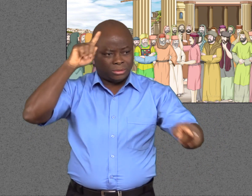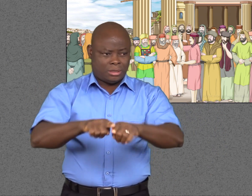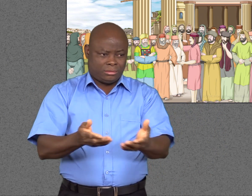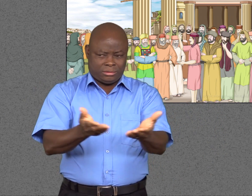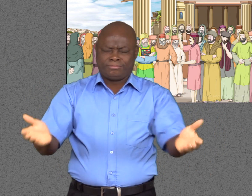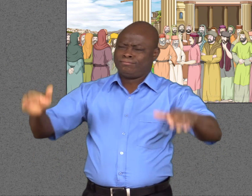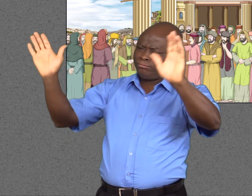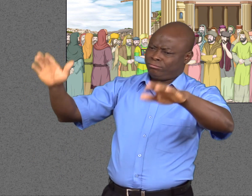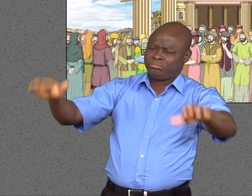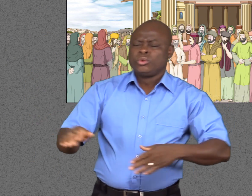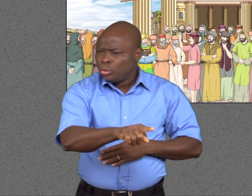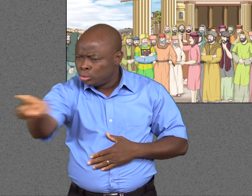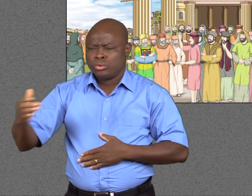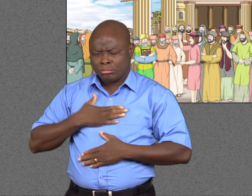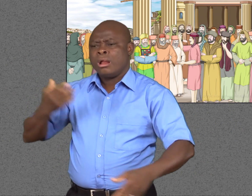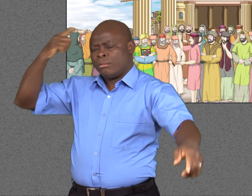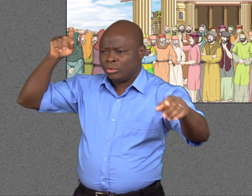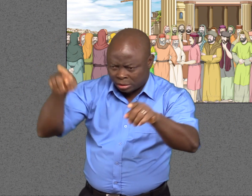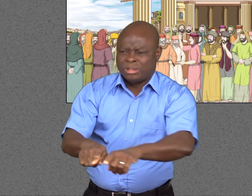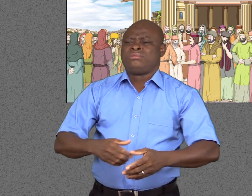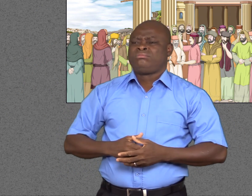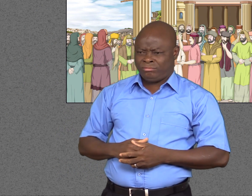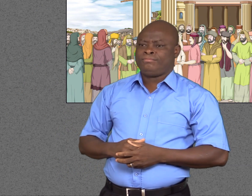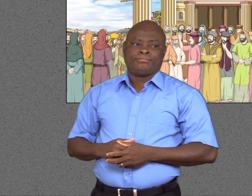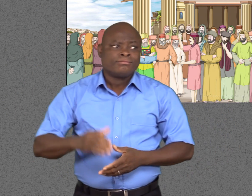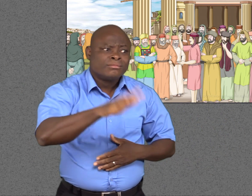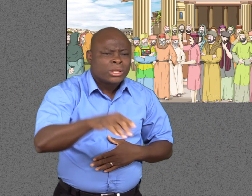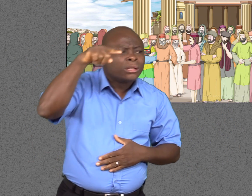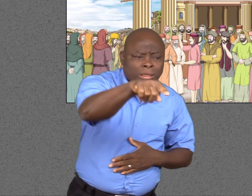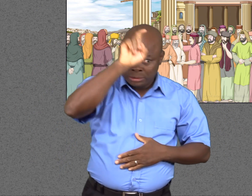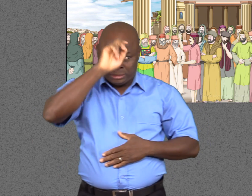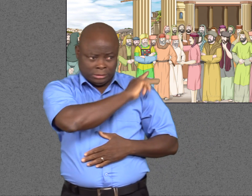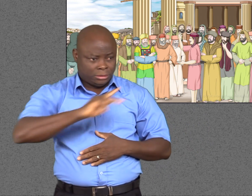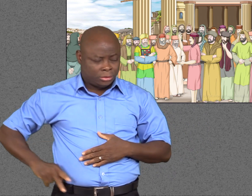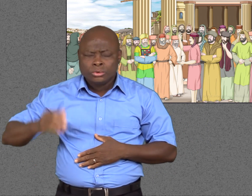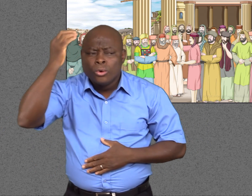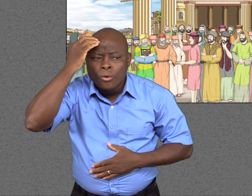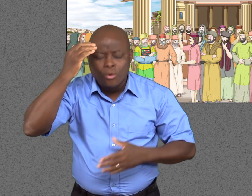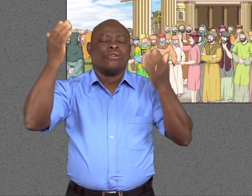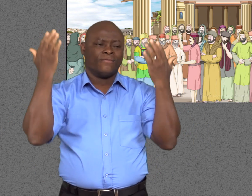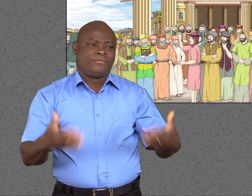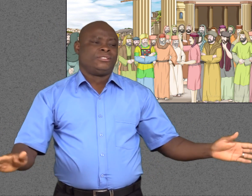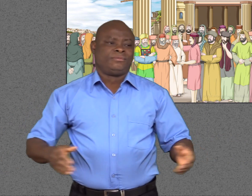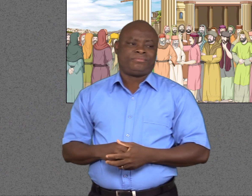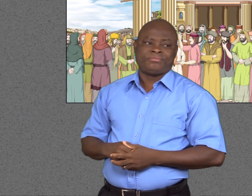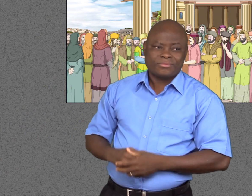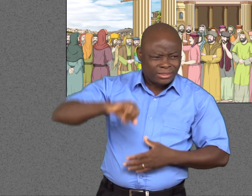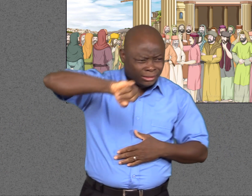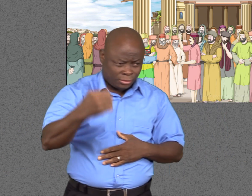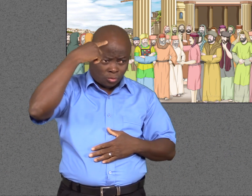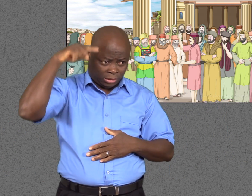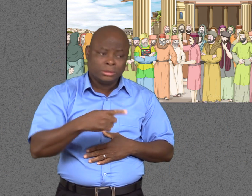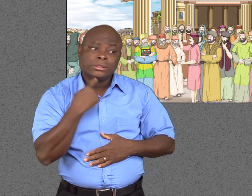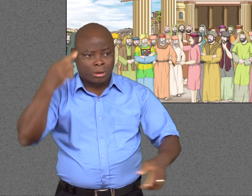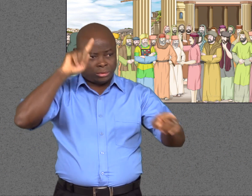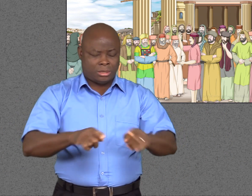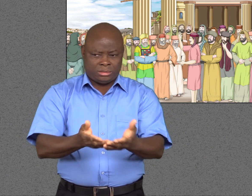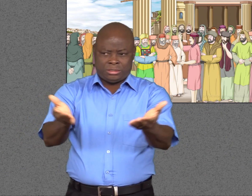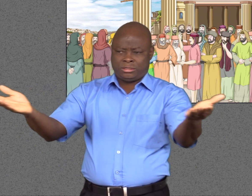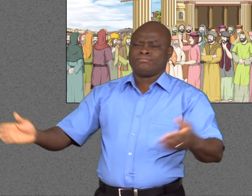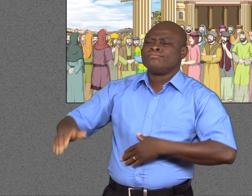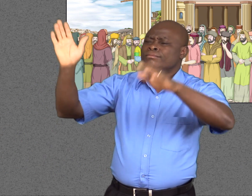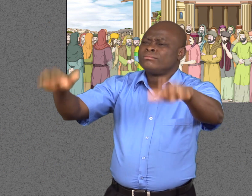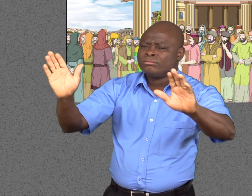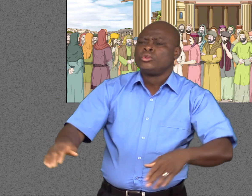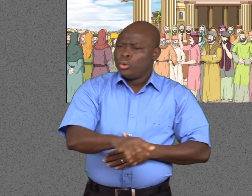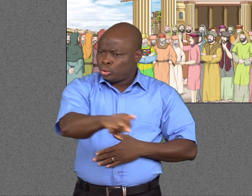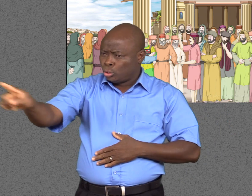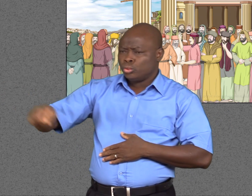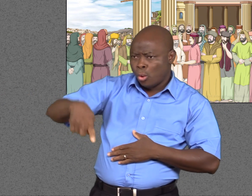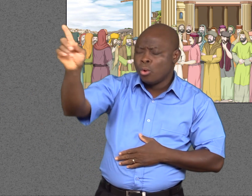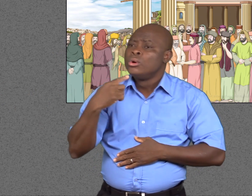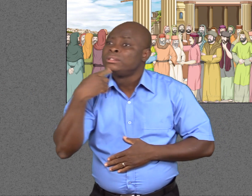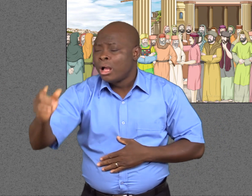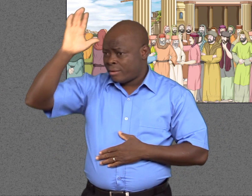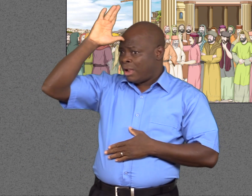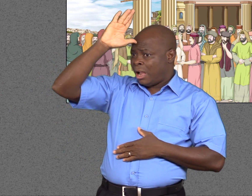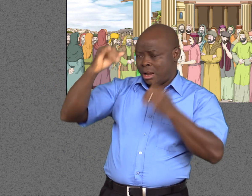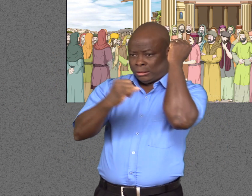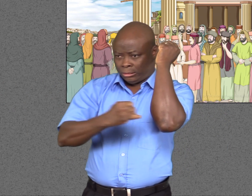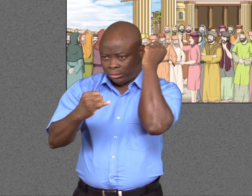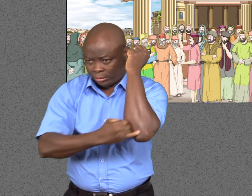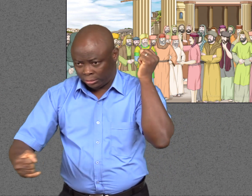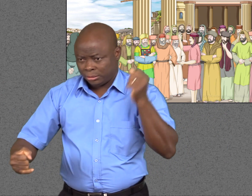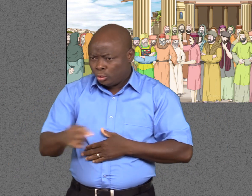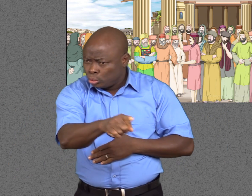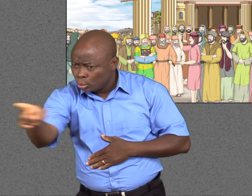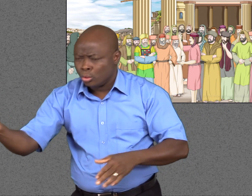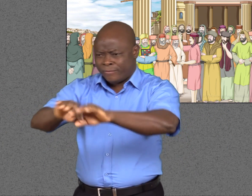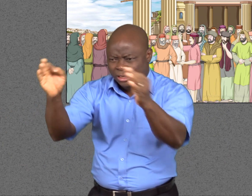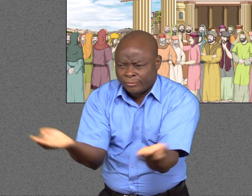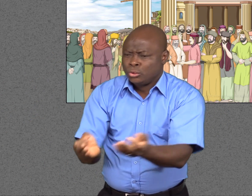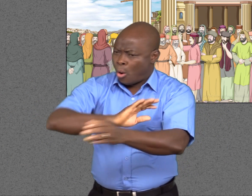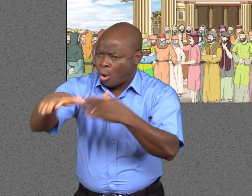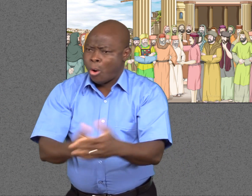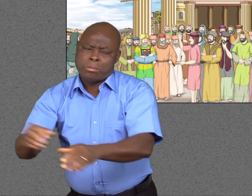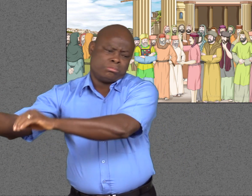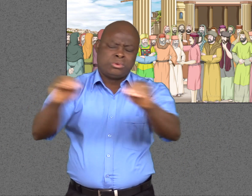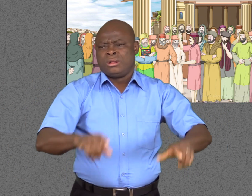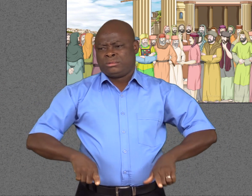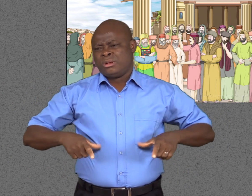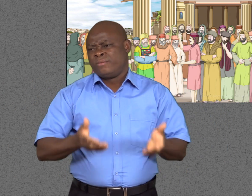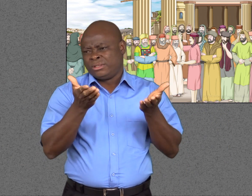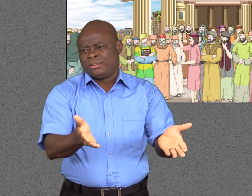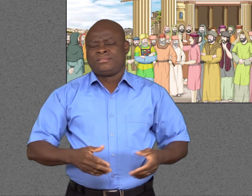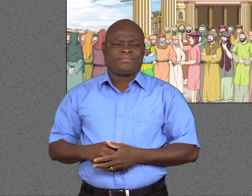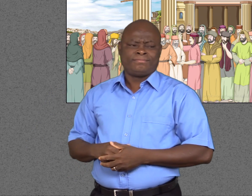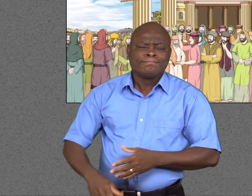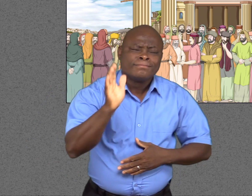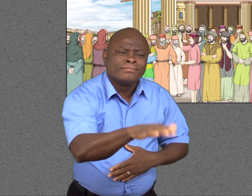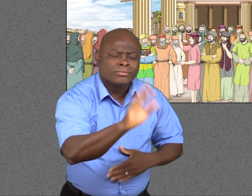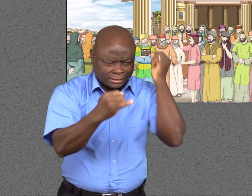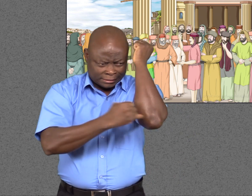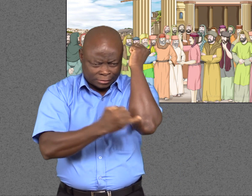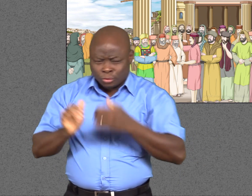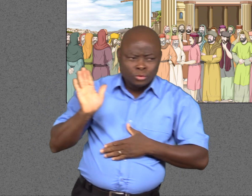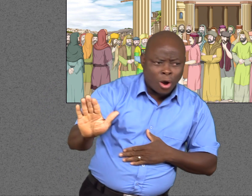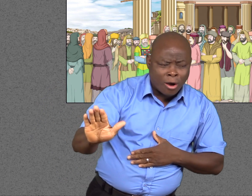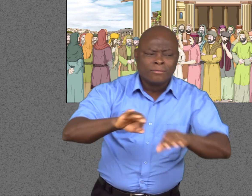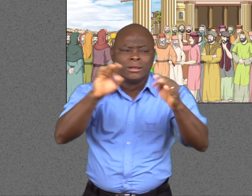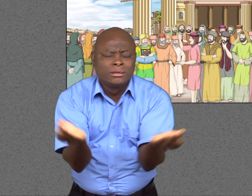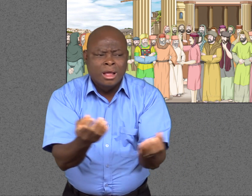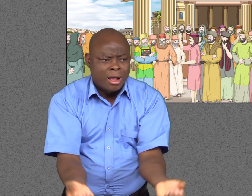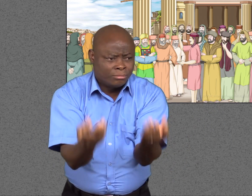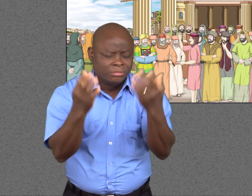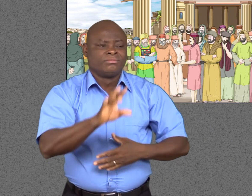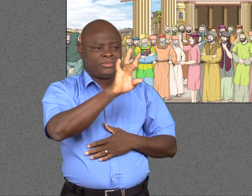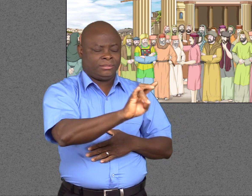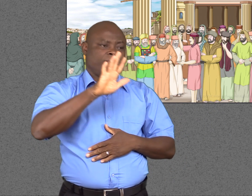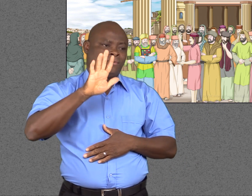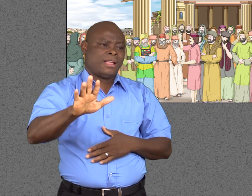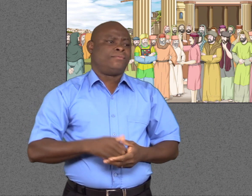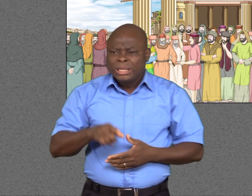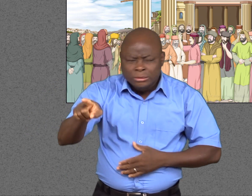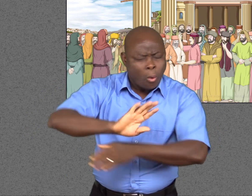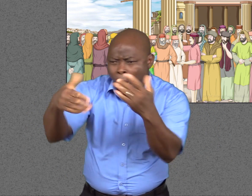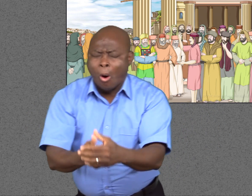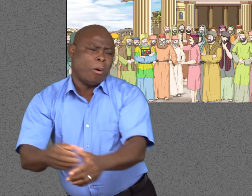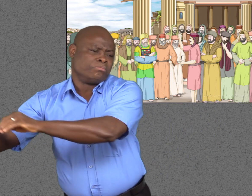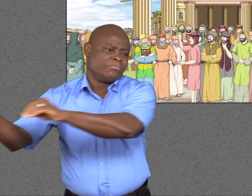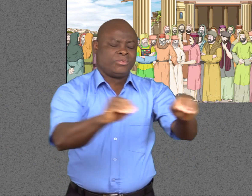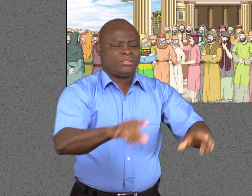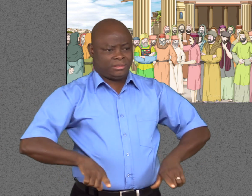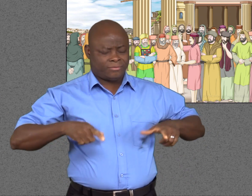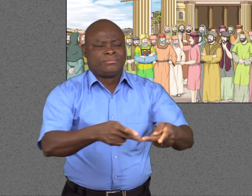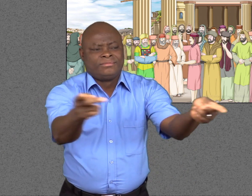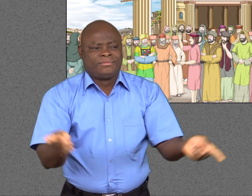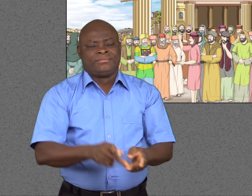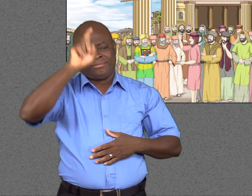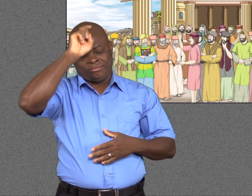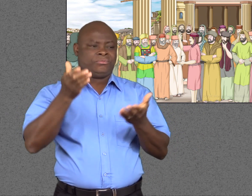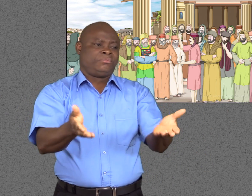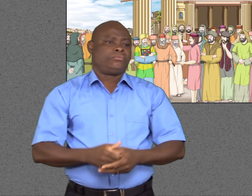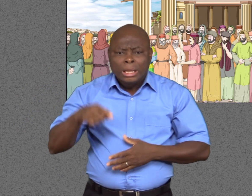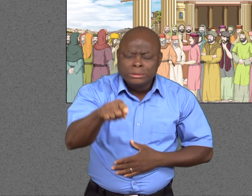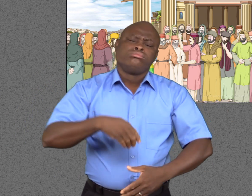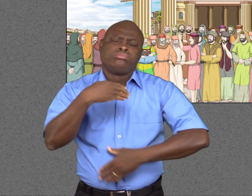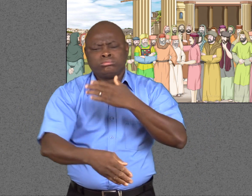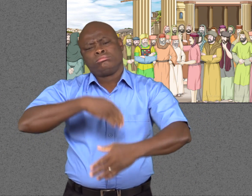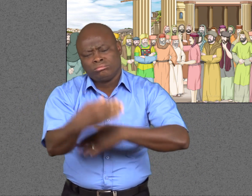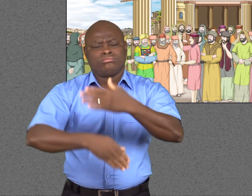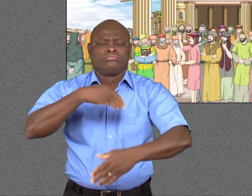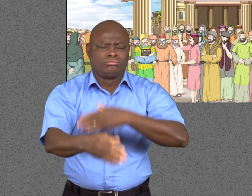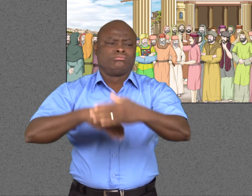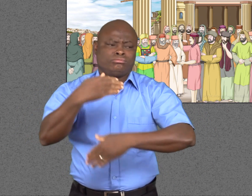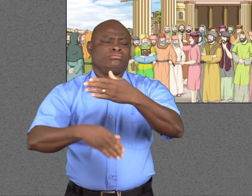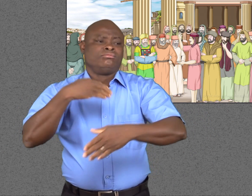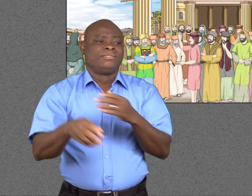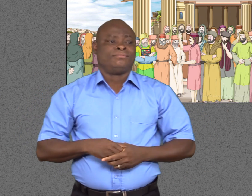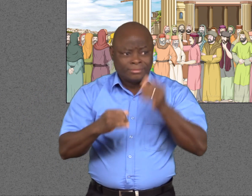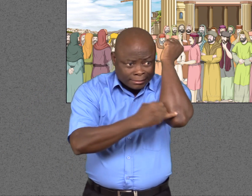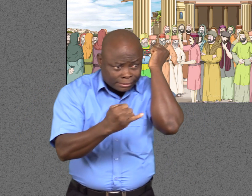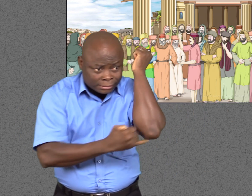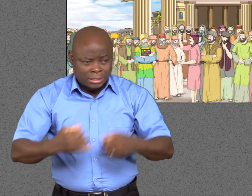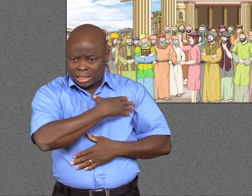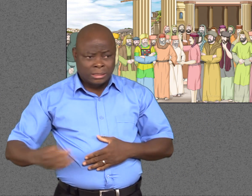Then Joseph sent for his father Jacob and all his relatives, seventy-five in all.